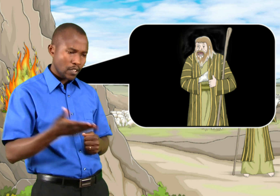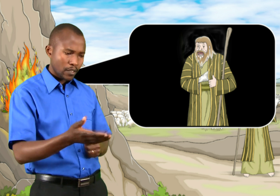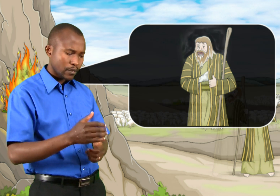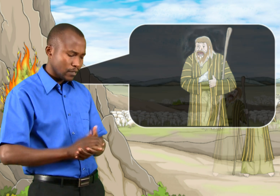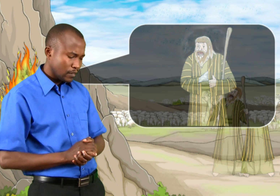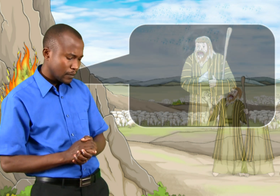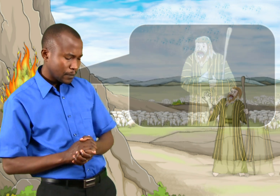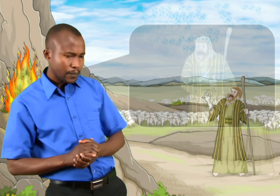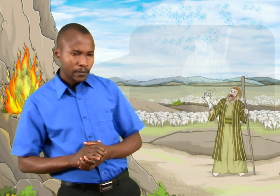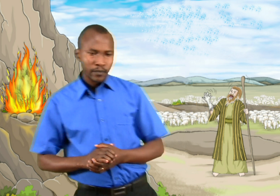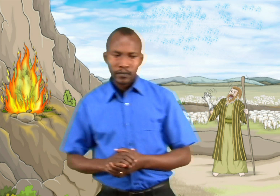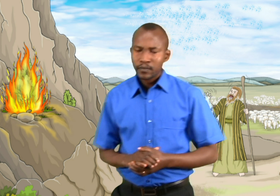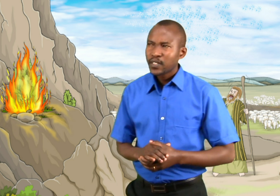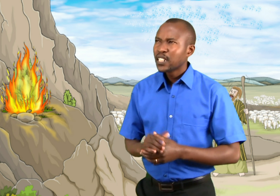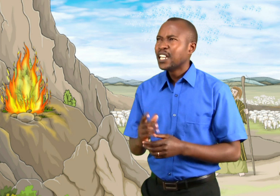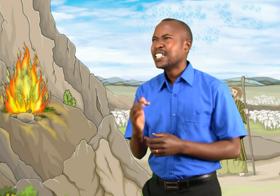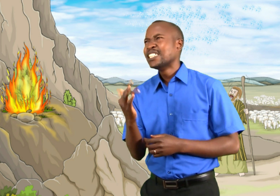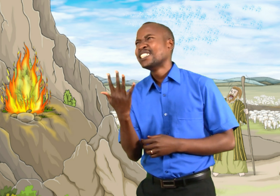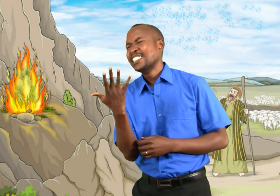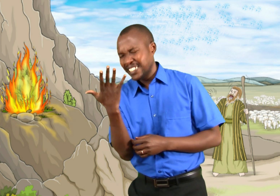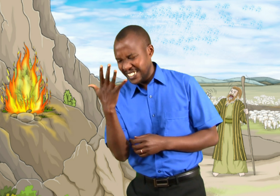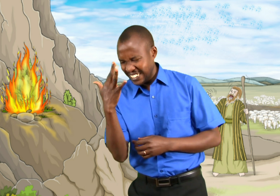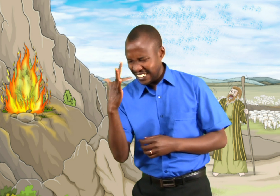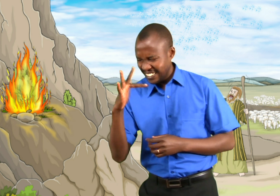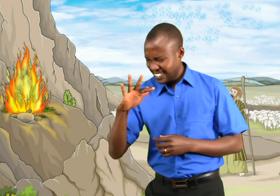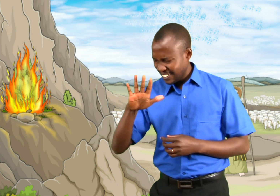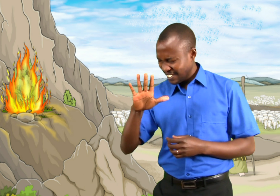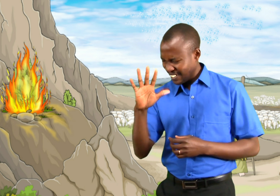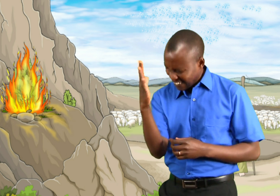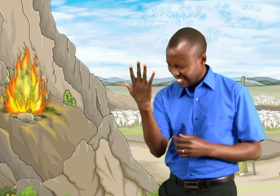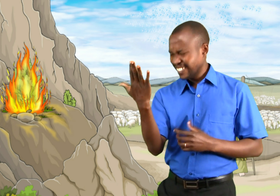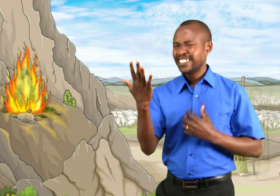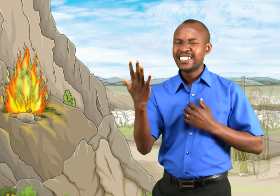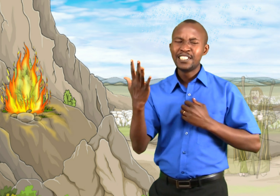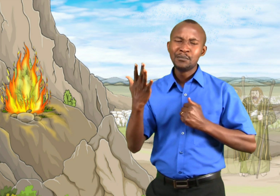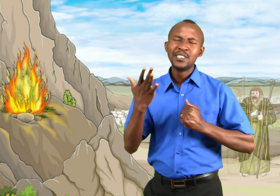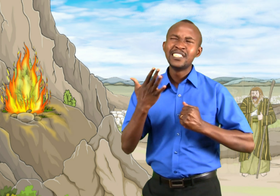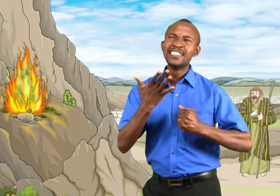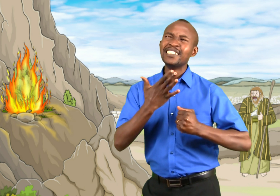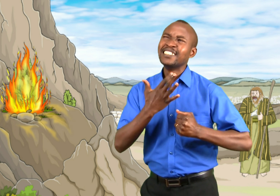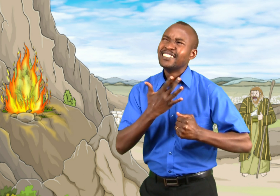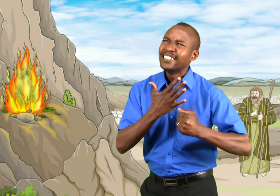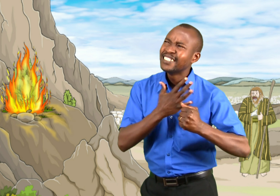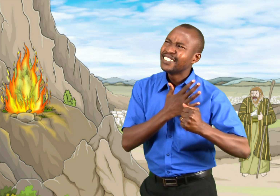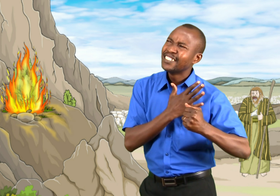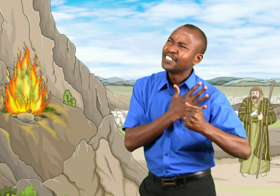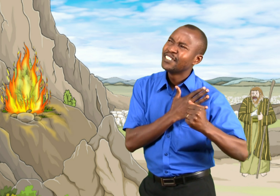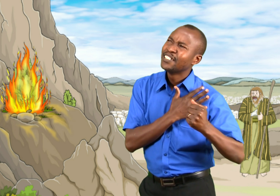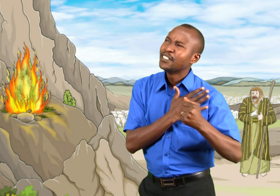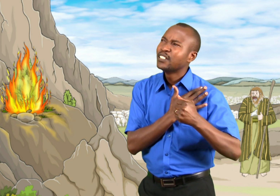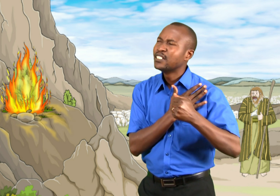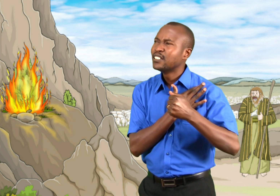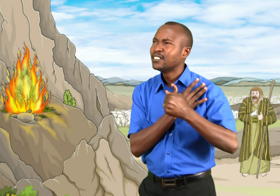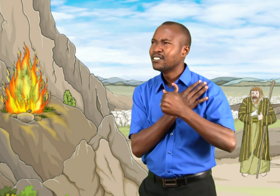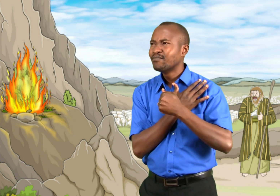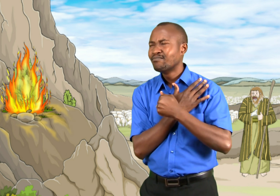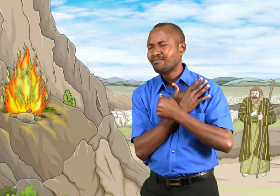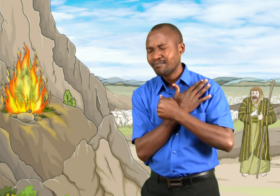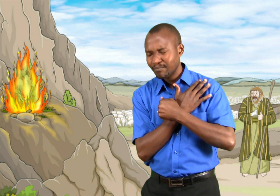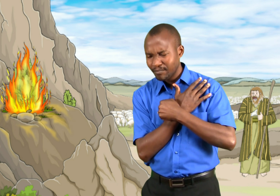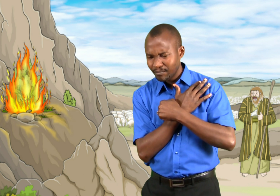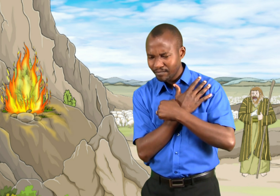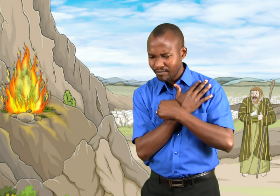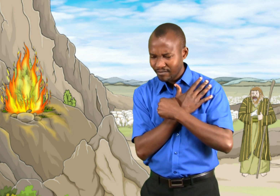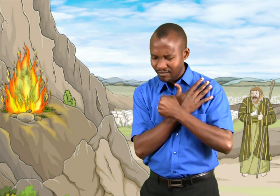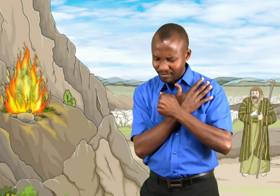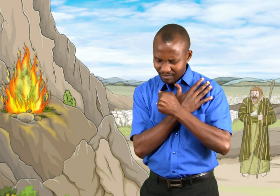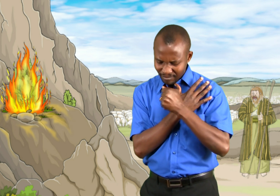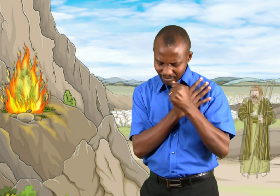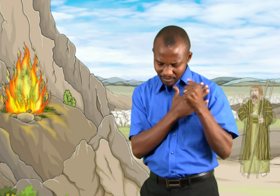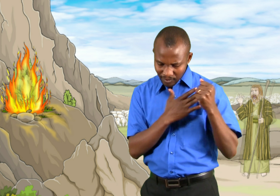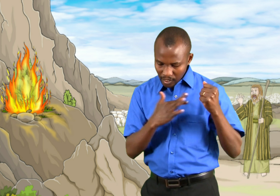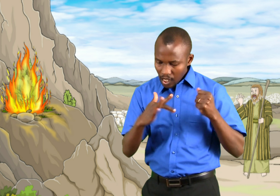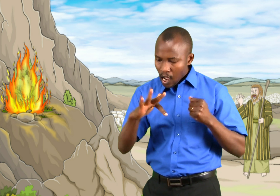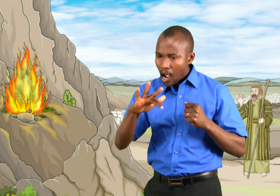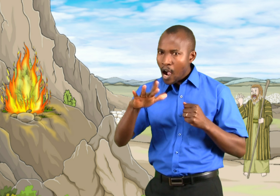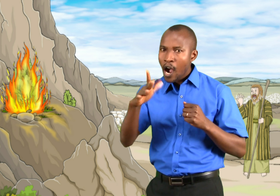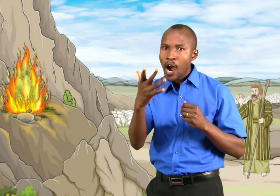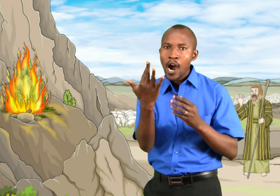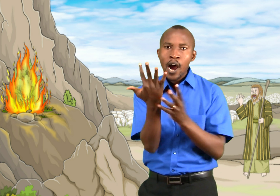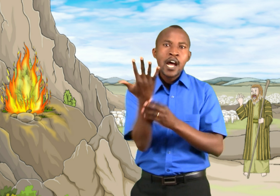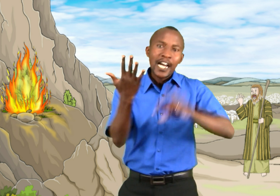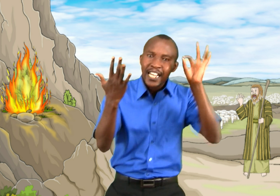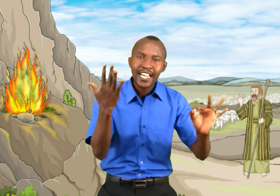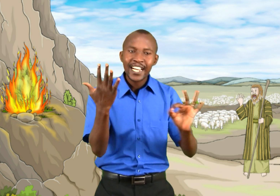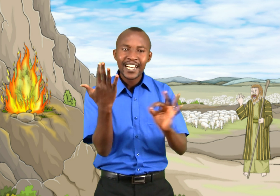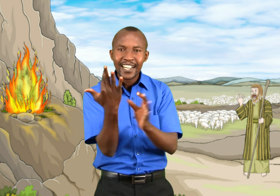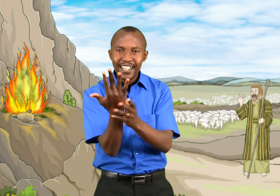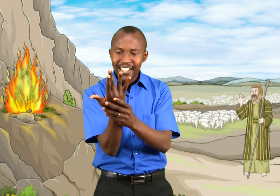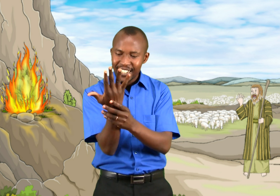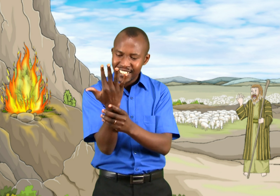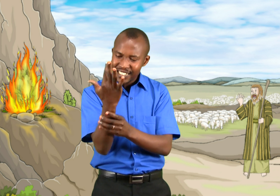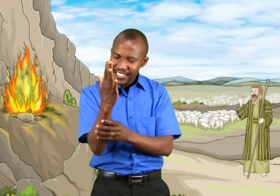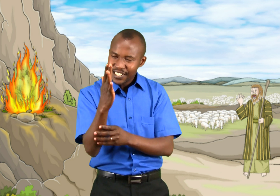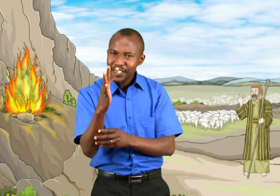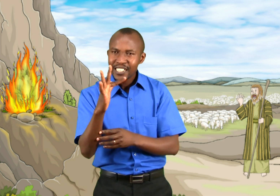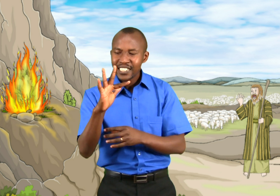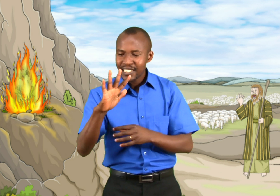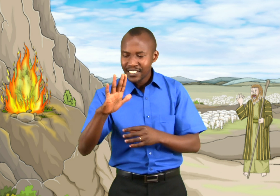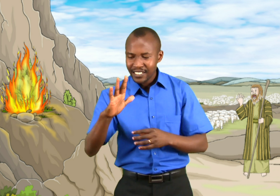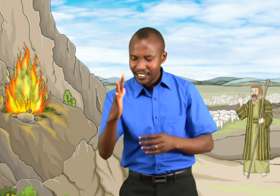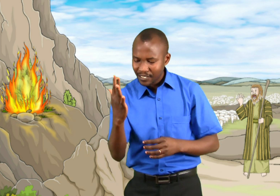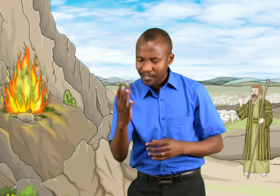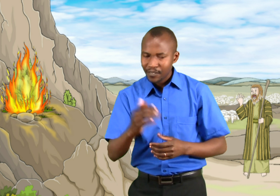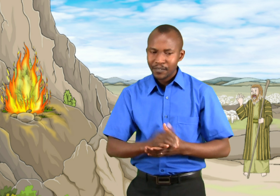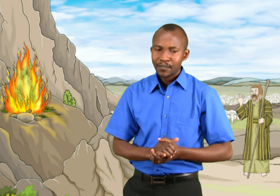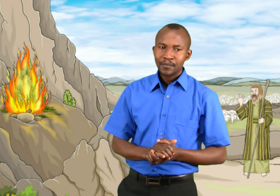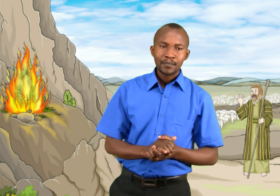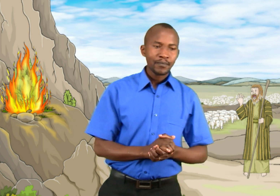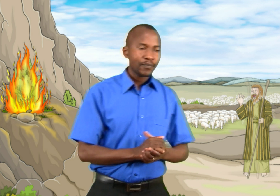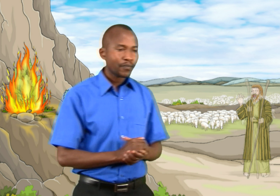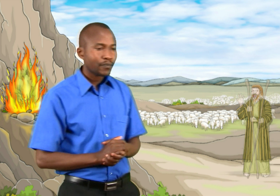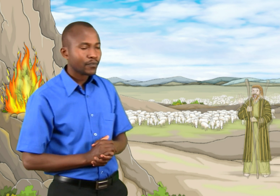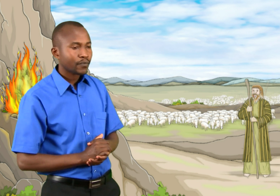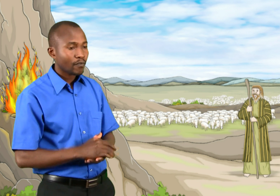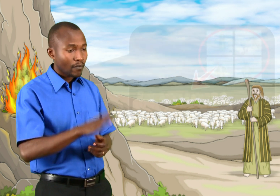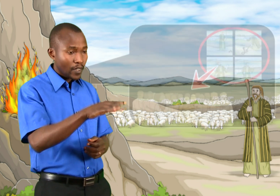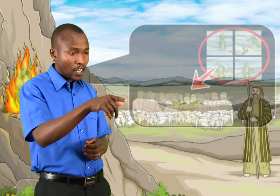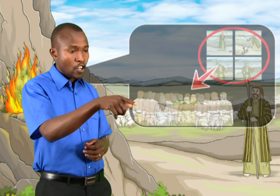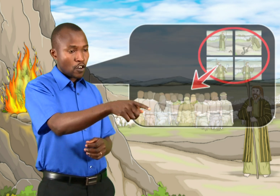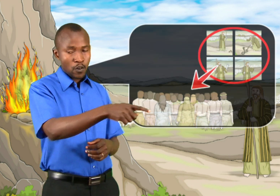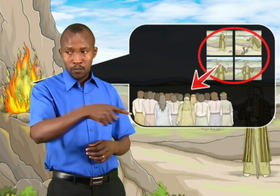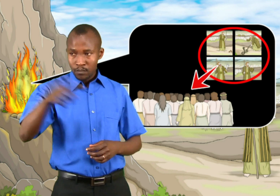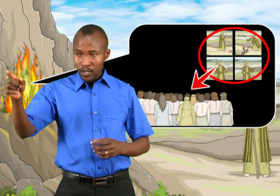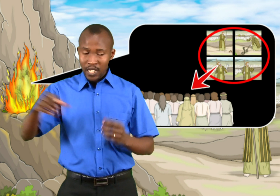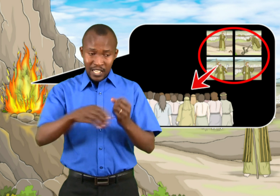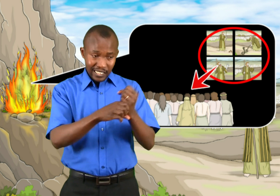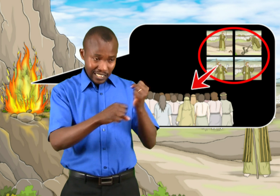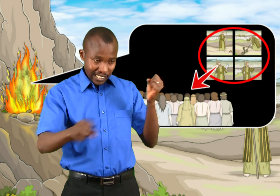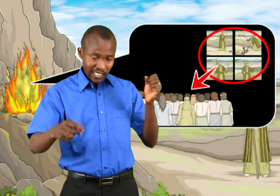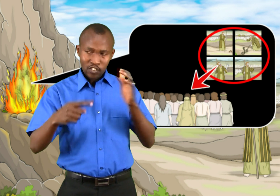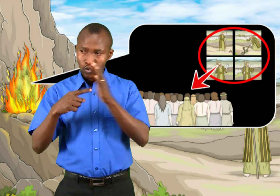So Moses put his hand back inside his cloak, and when he took it out, it was restored, like the rest of his skin.